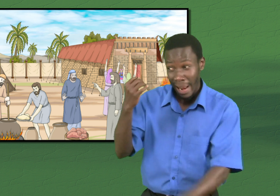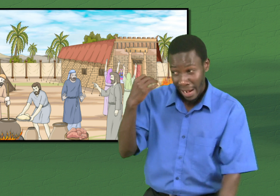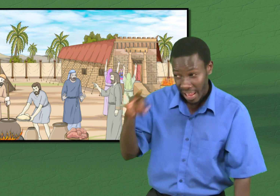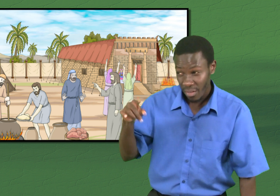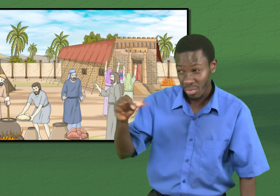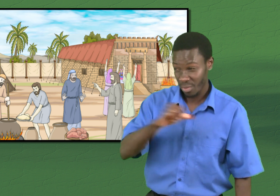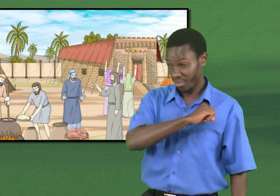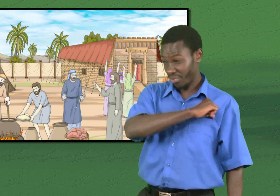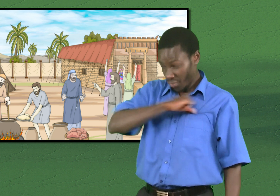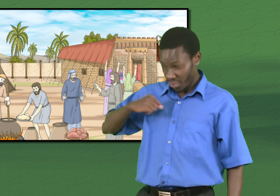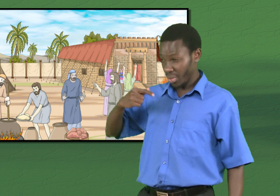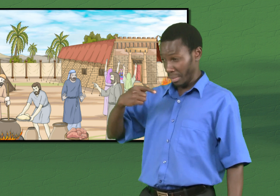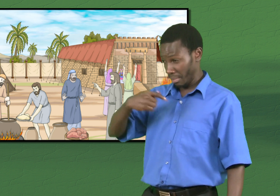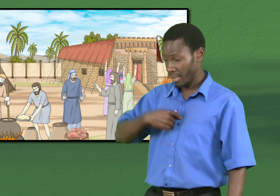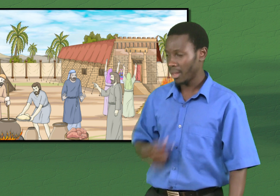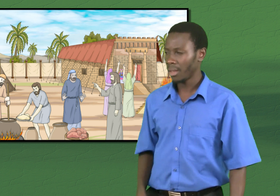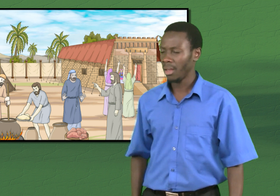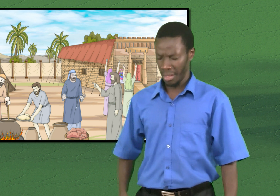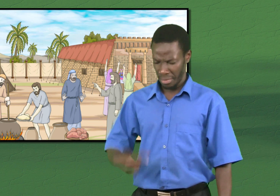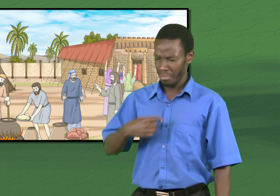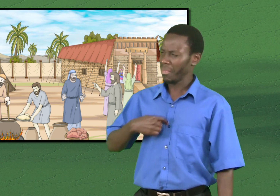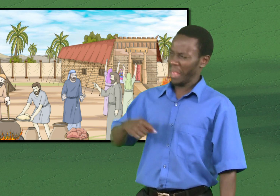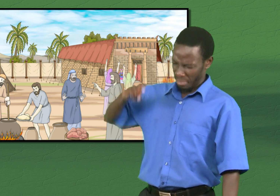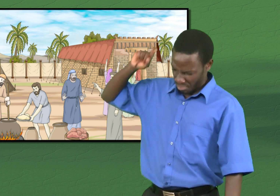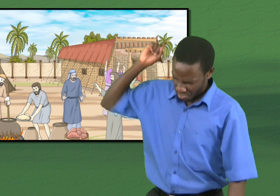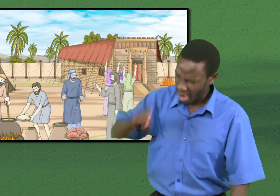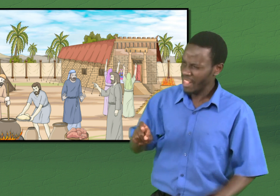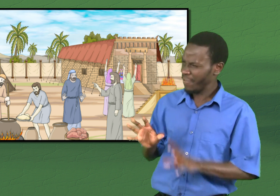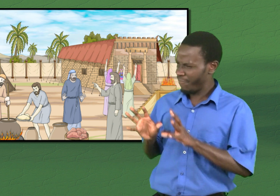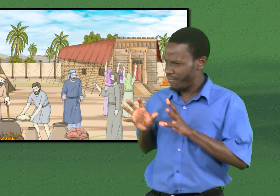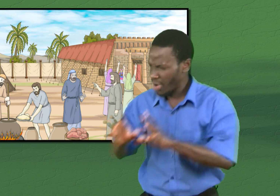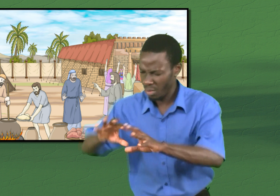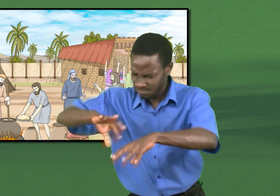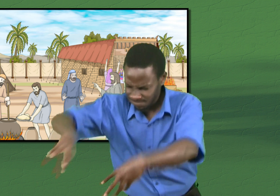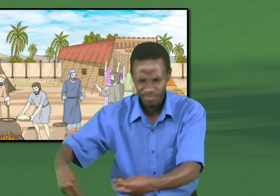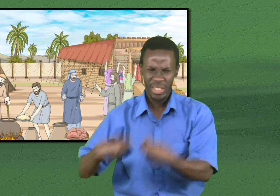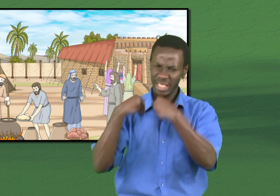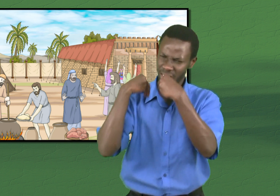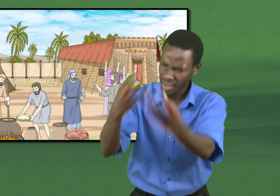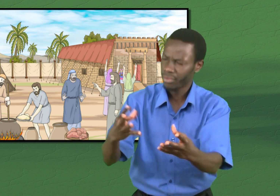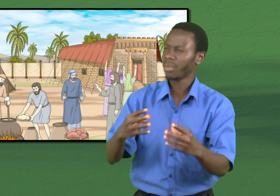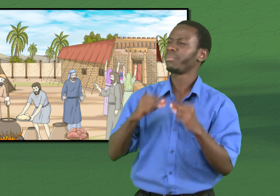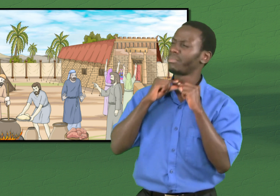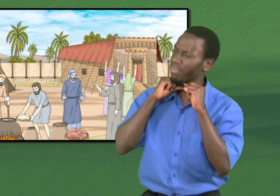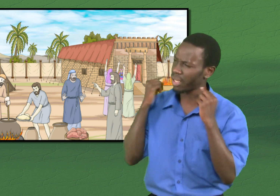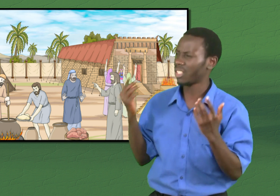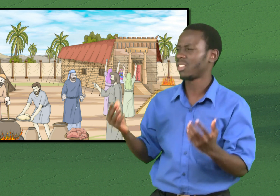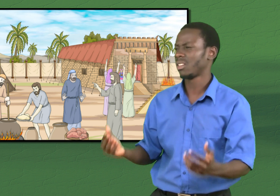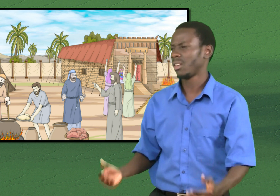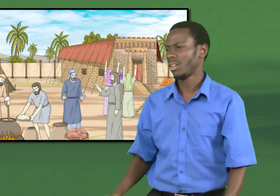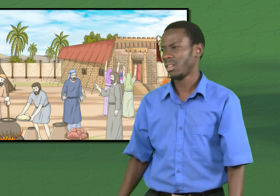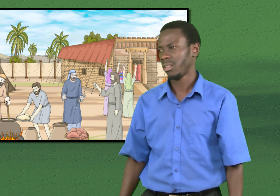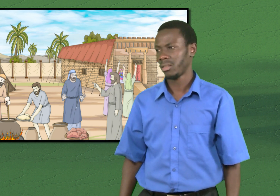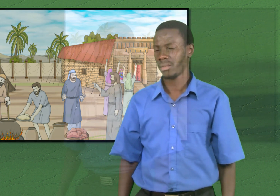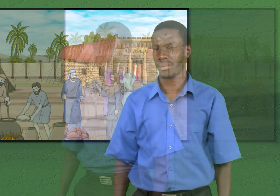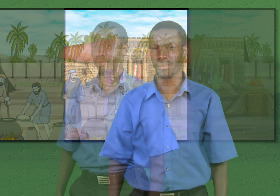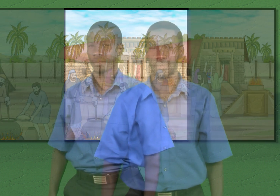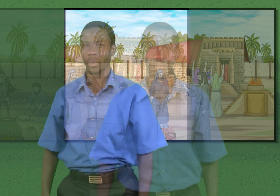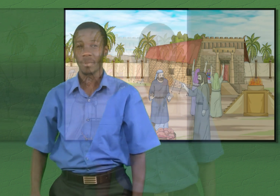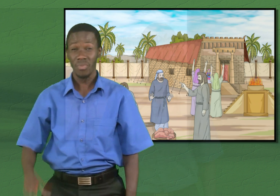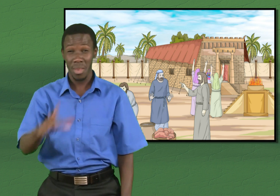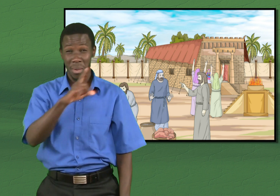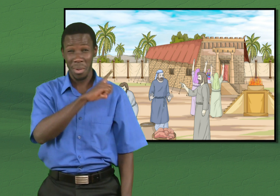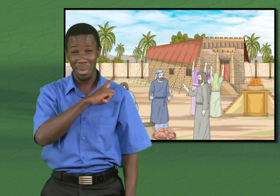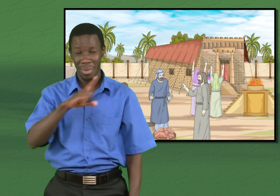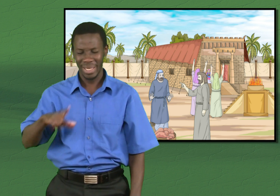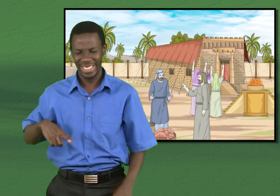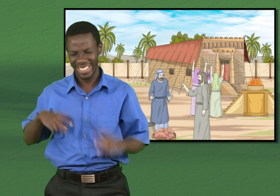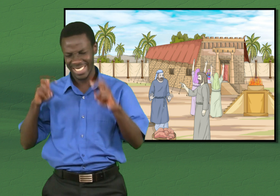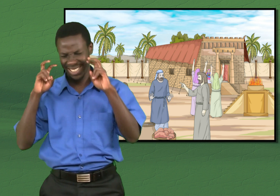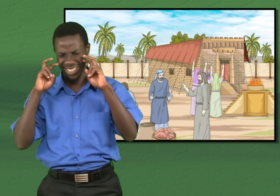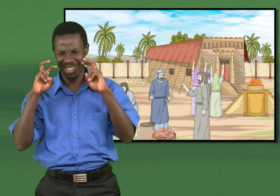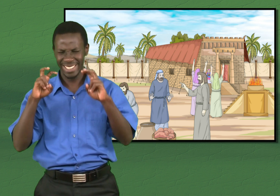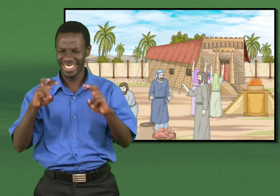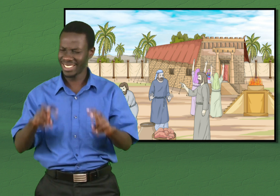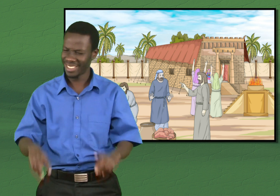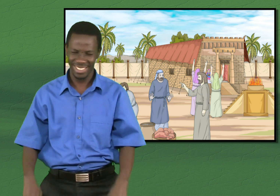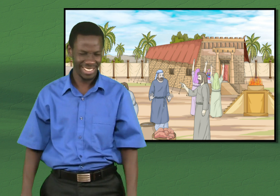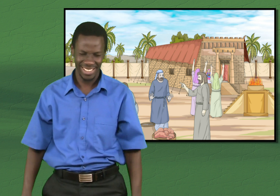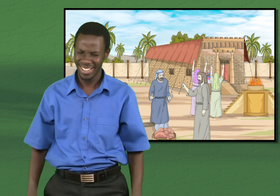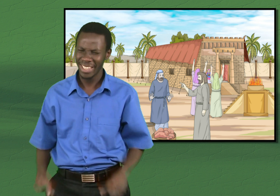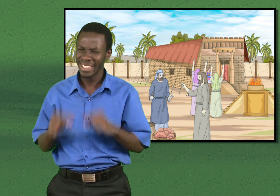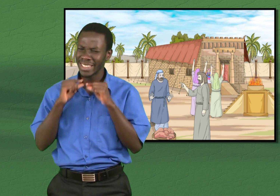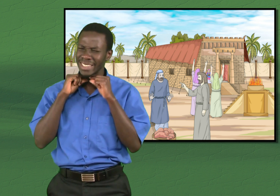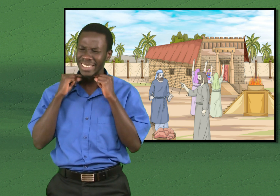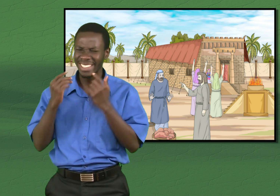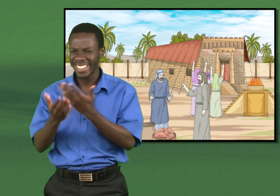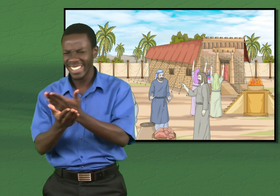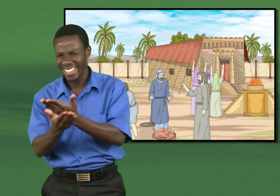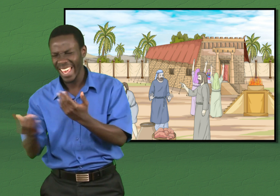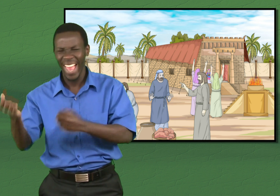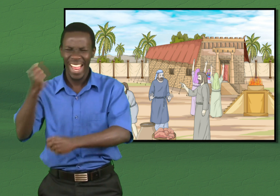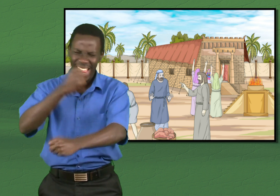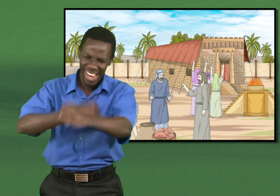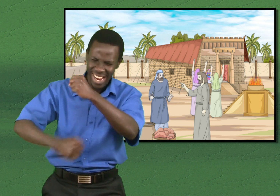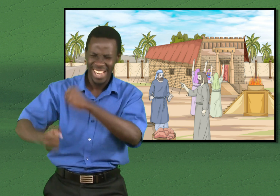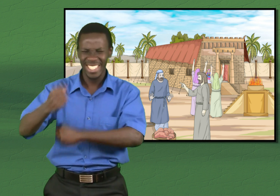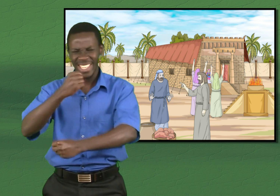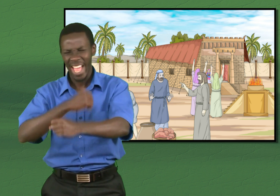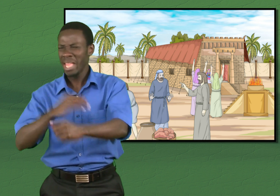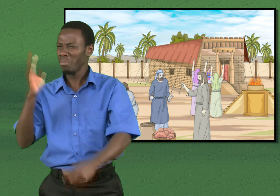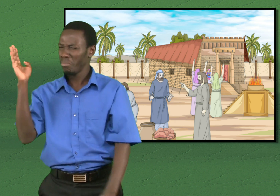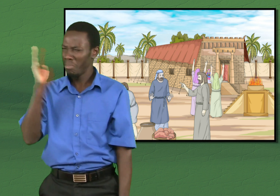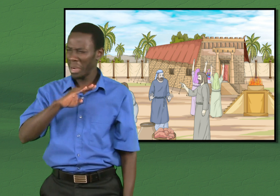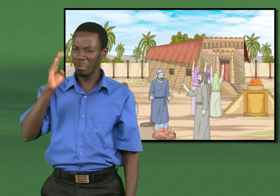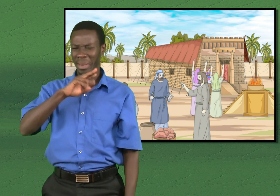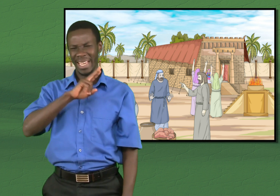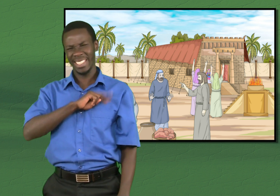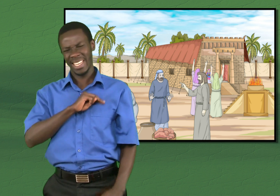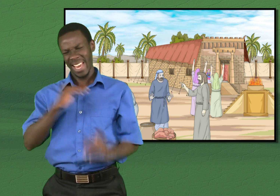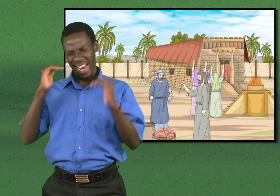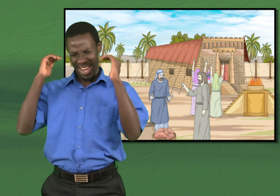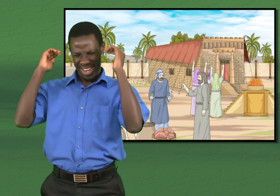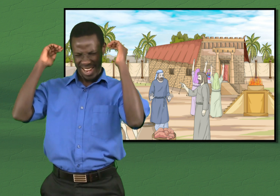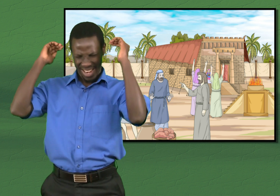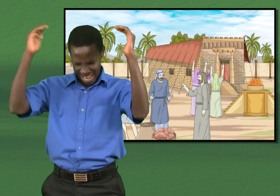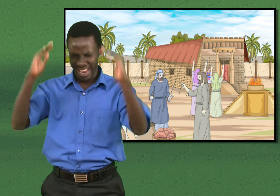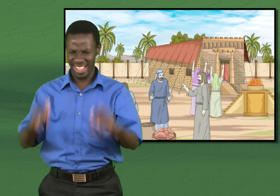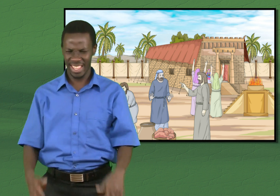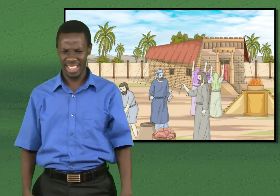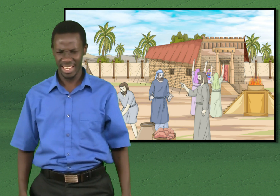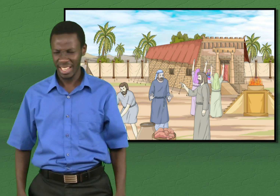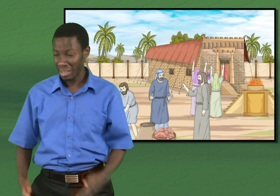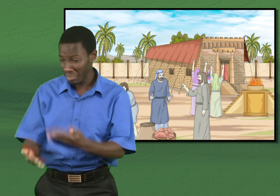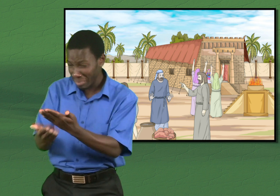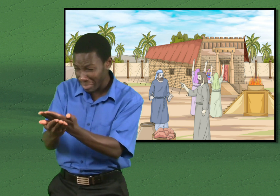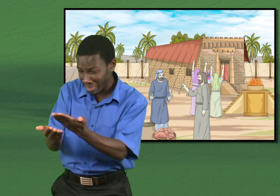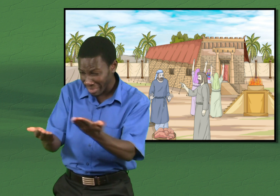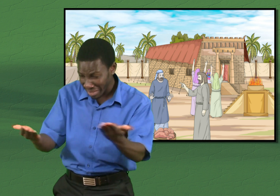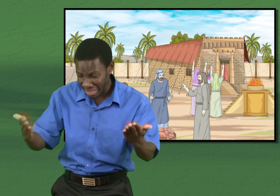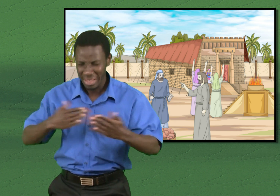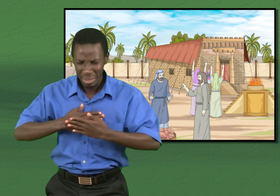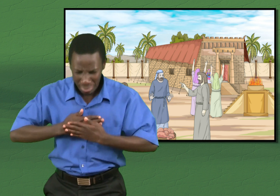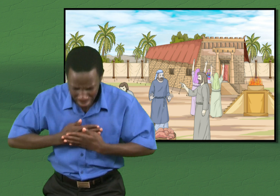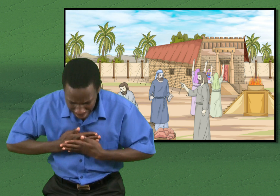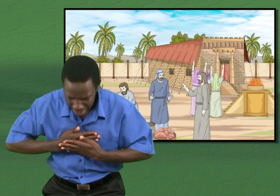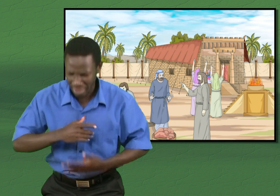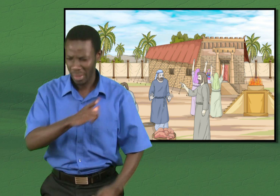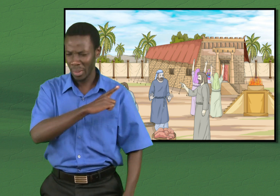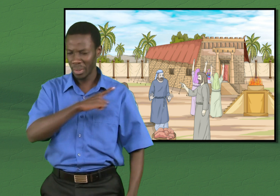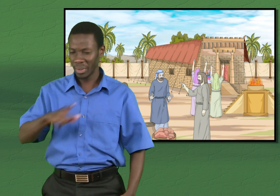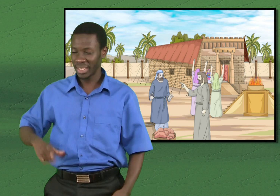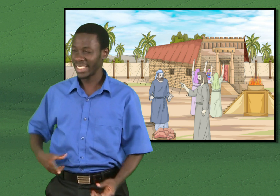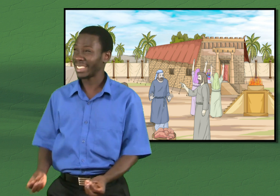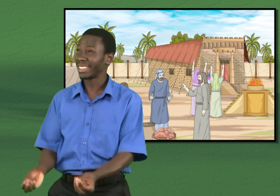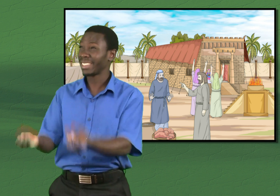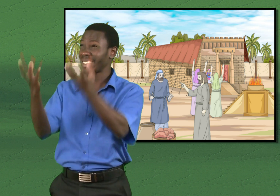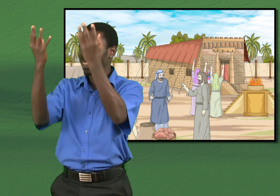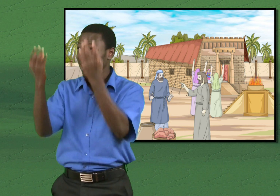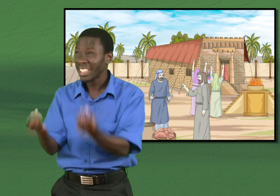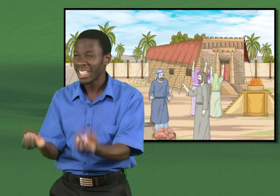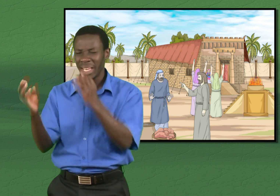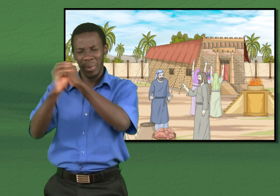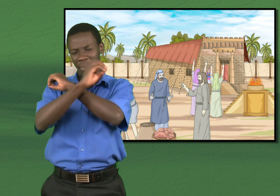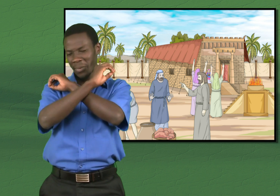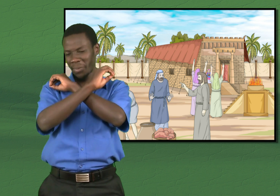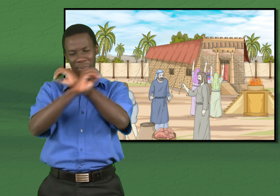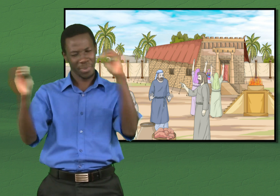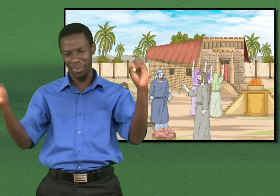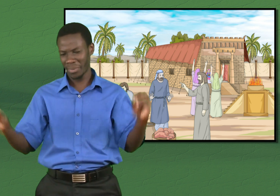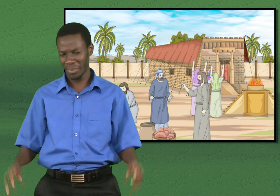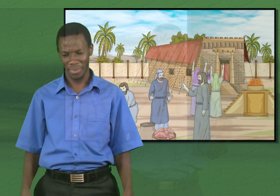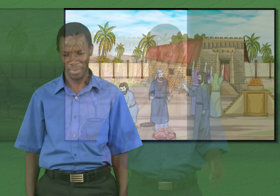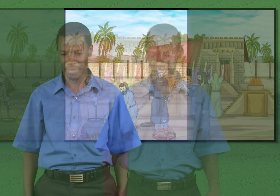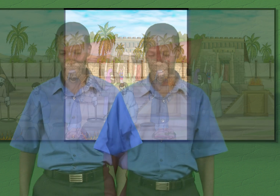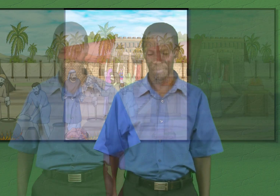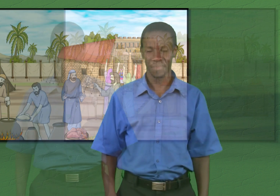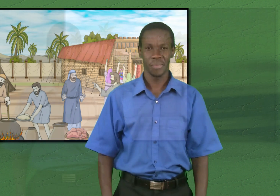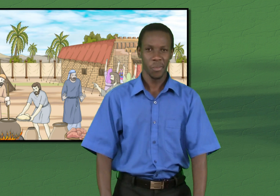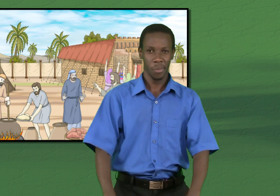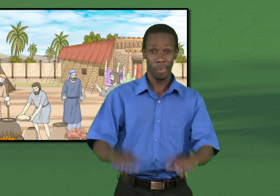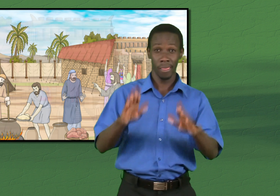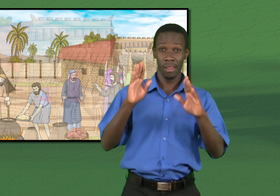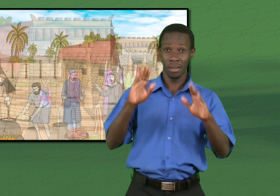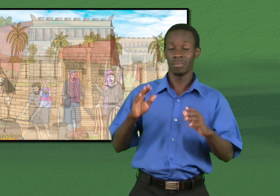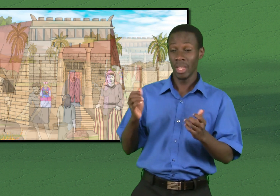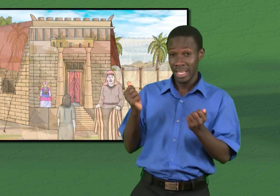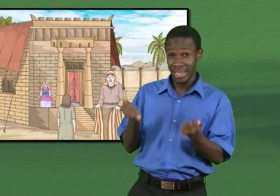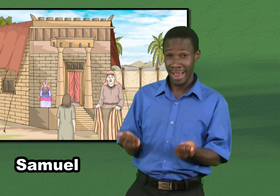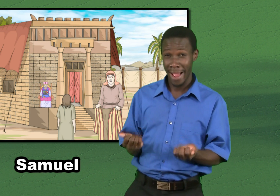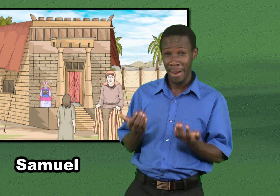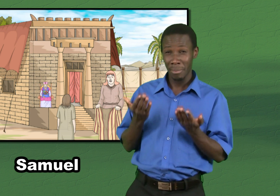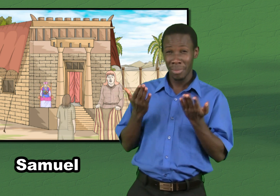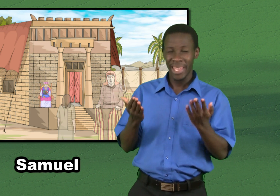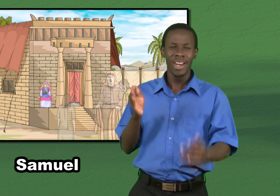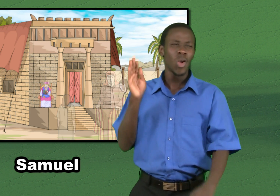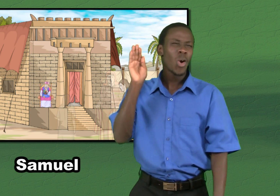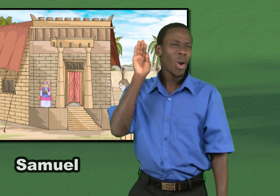If you refuse, I will take it by force!” Thus the sin of these young men was severe in the sight of the LORD, for they were treating the LORD’s offering with contempt.